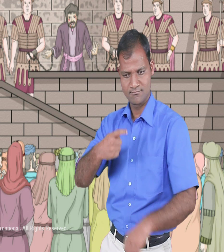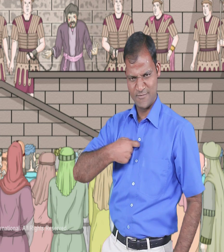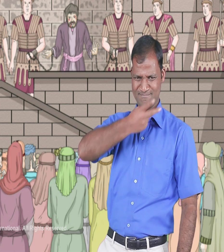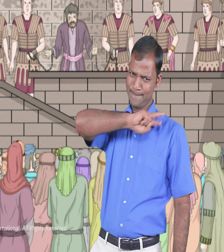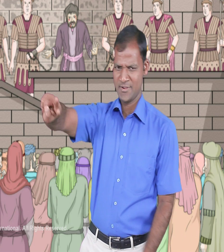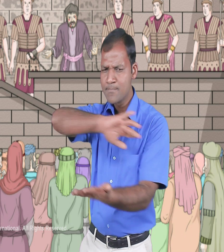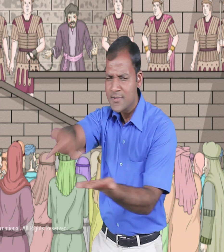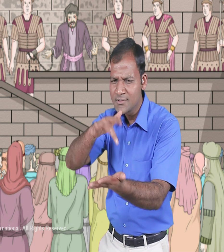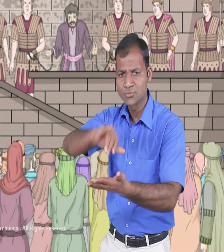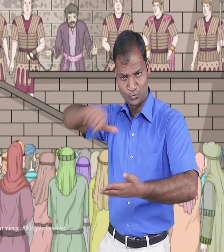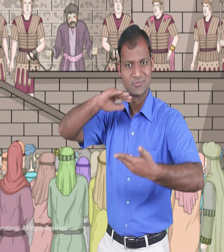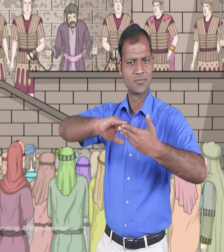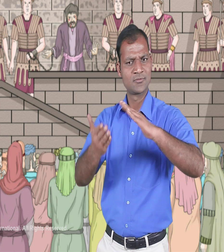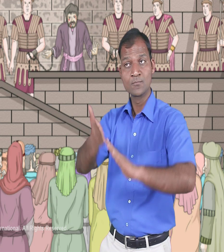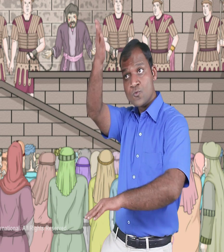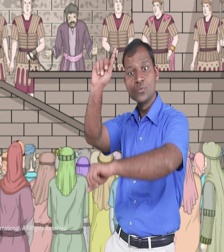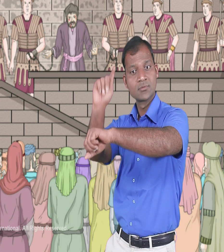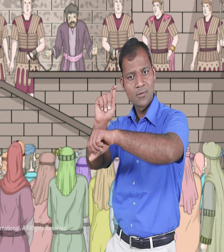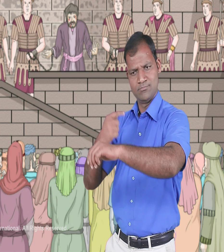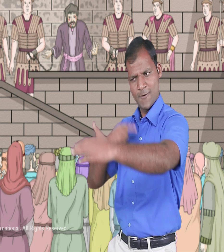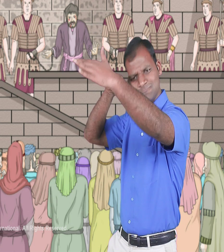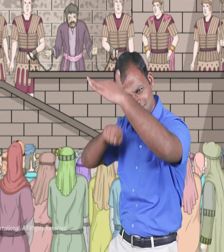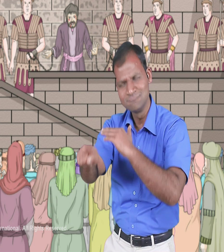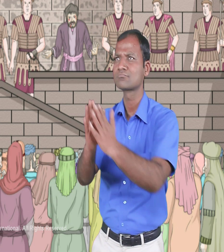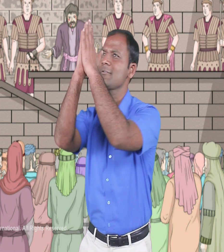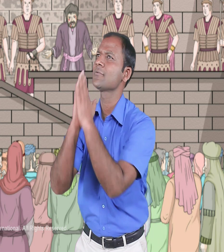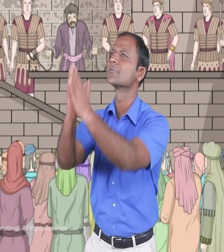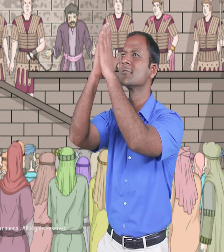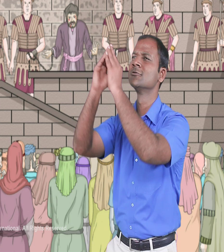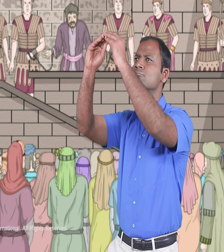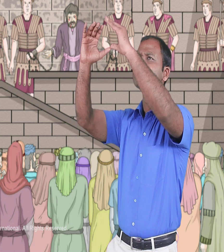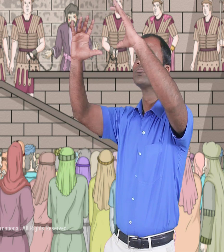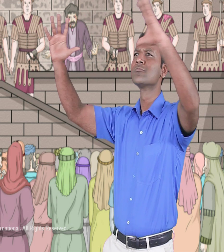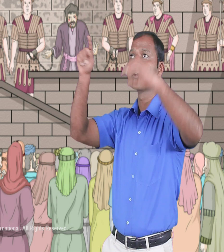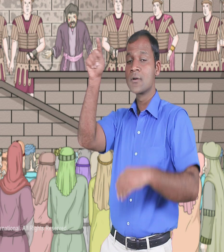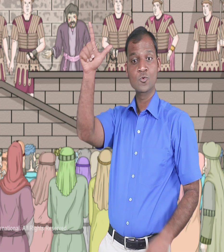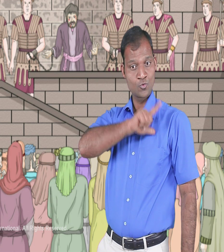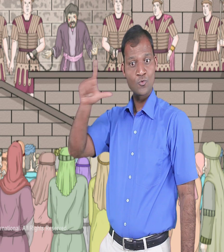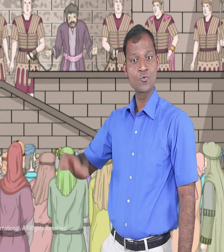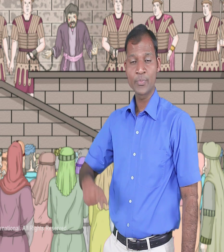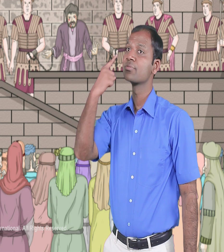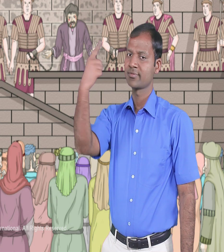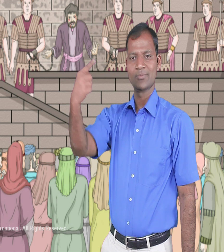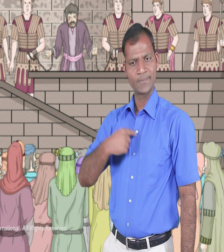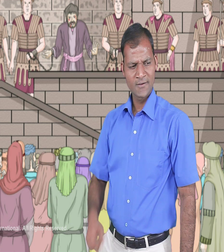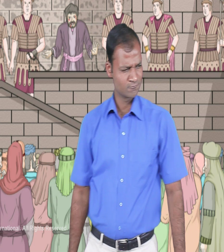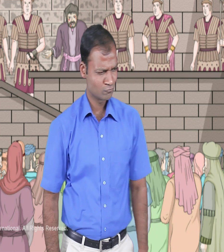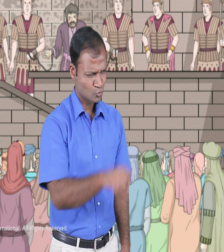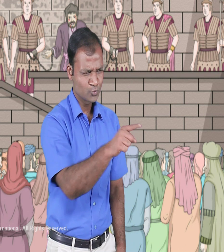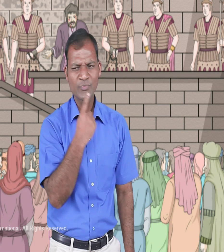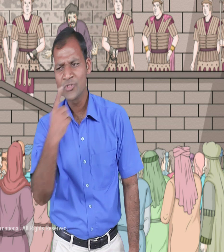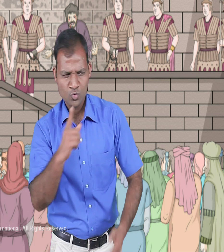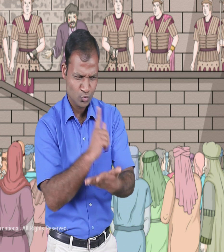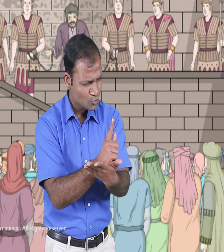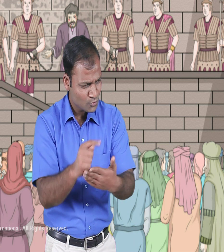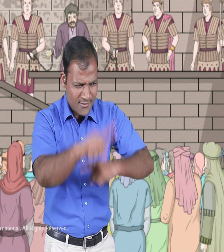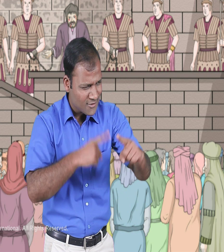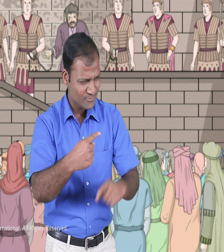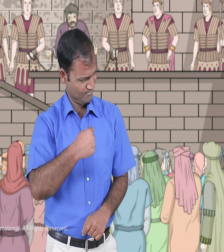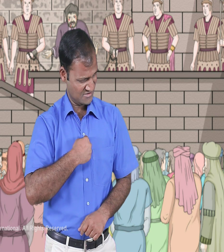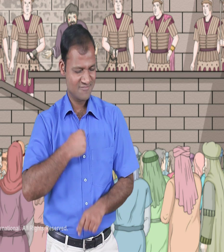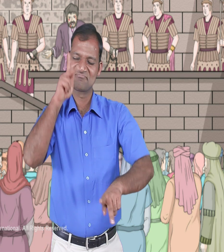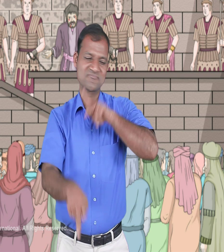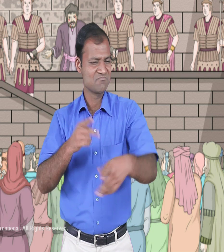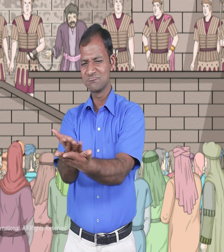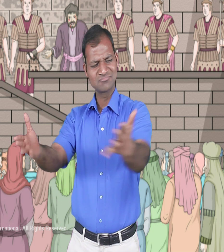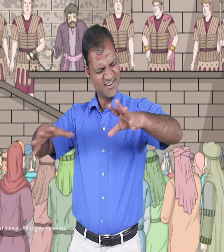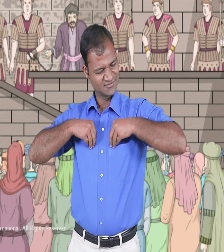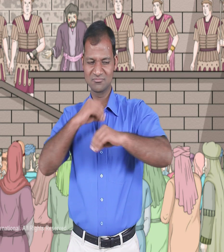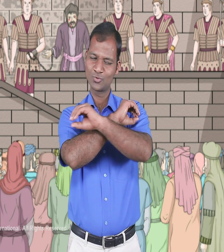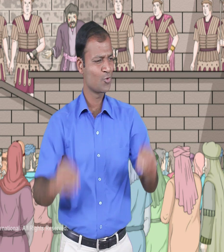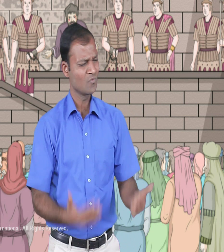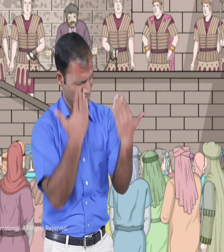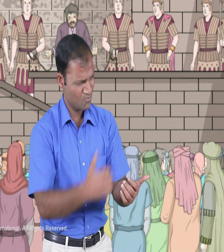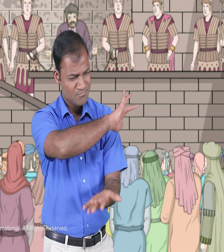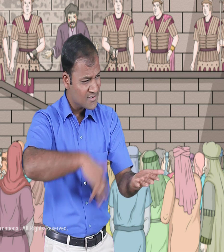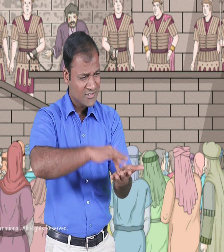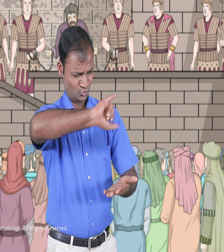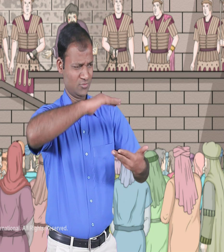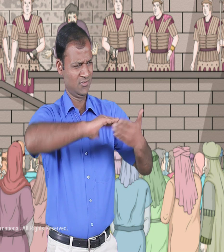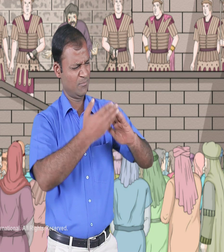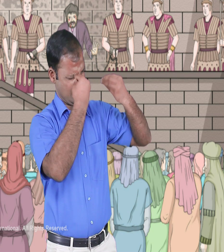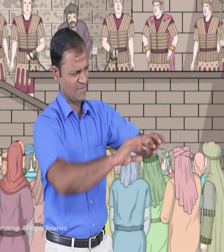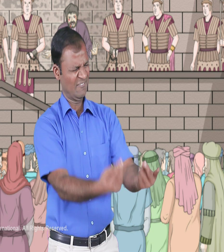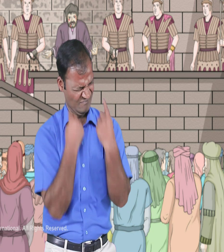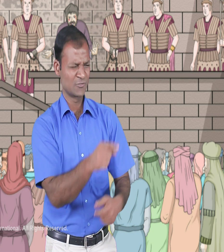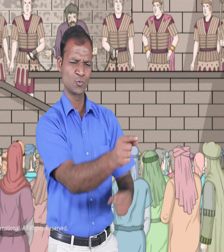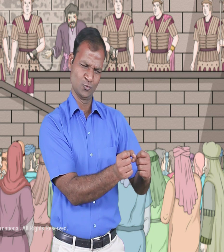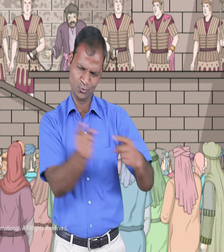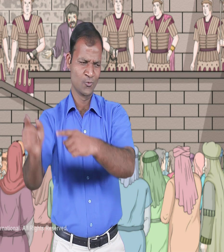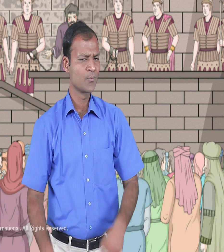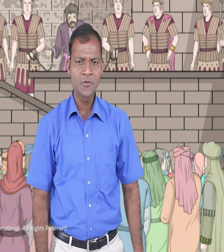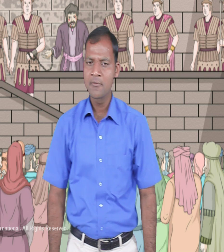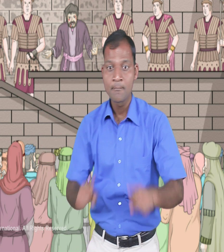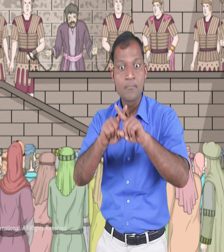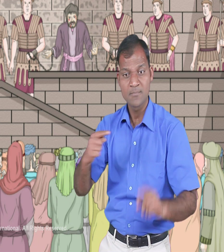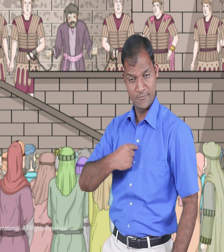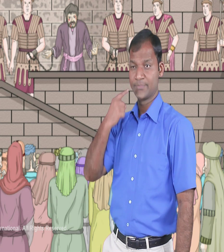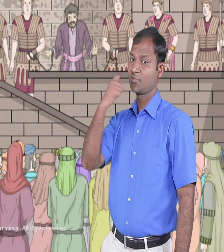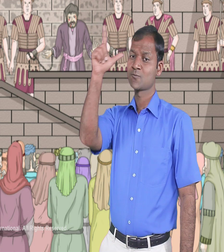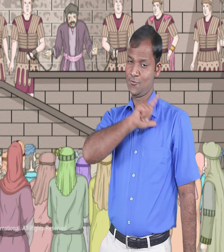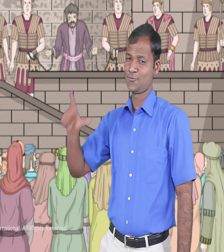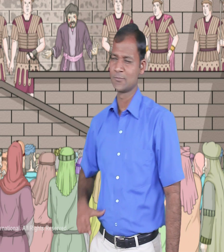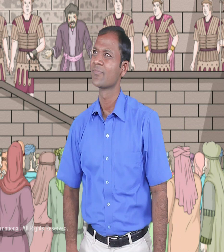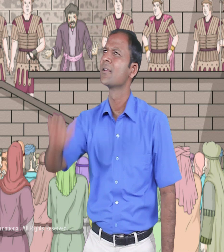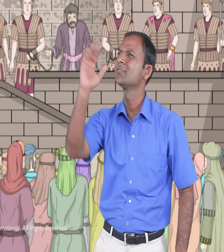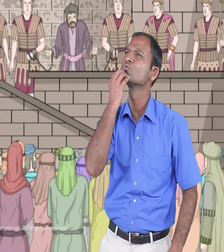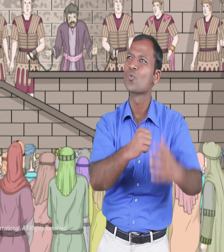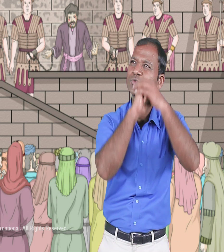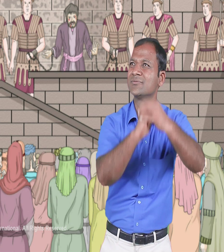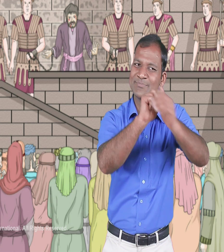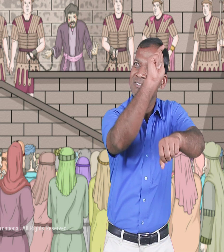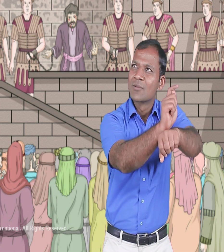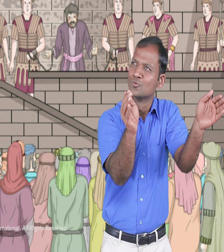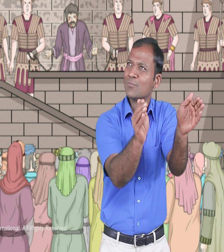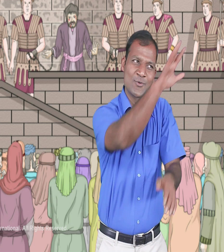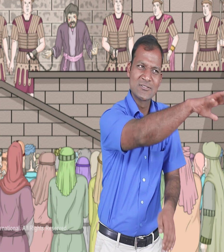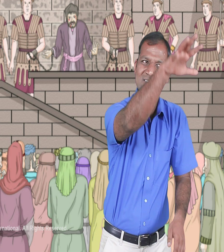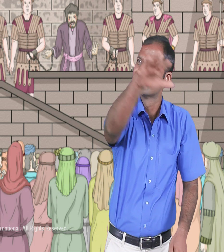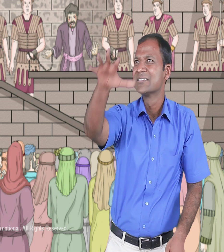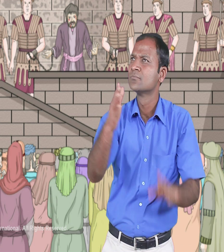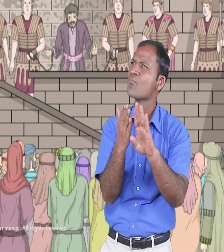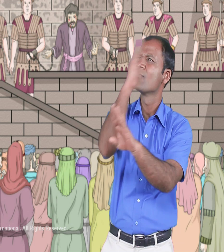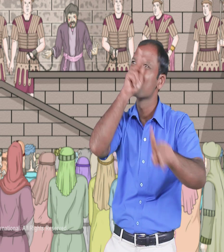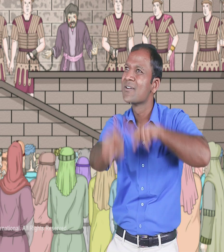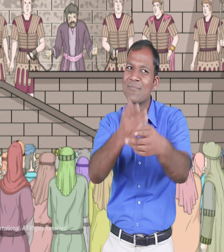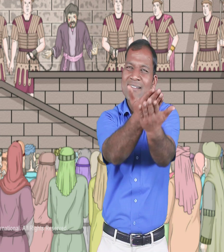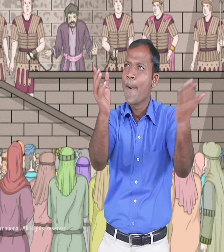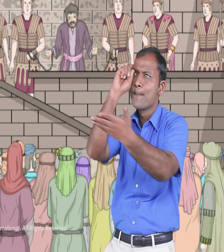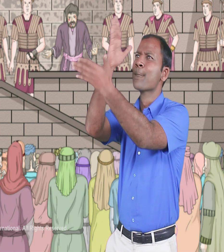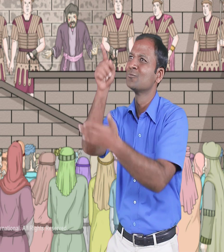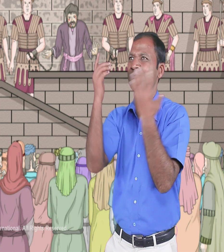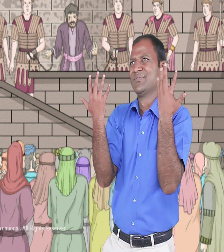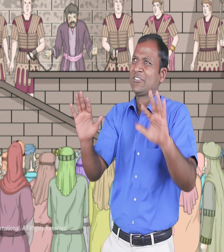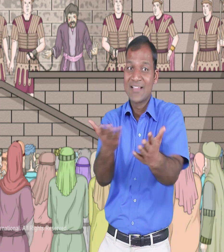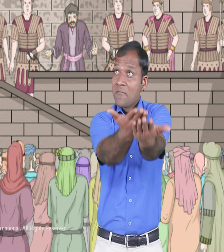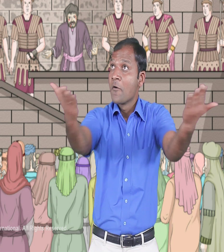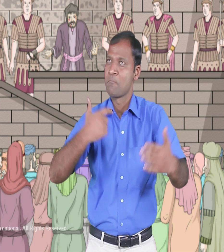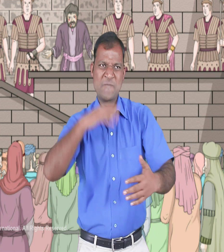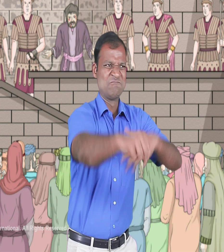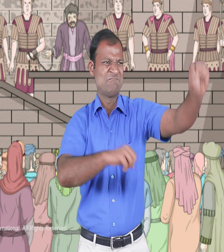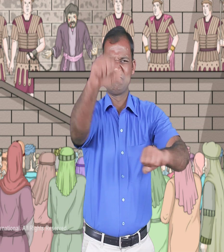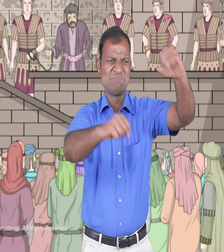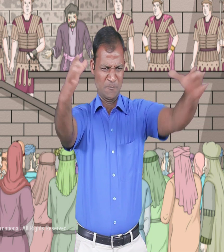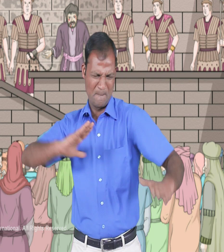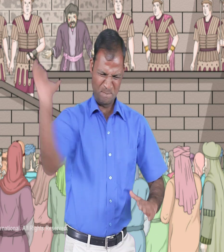Later, when I had returned to Jerusalem and was praying at the temple, I fell into a trance and saw the Lord saying to me, ‘Hurry!